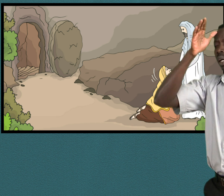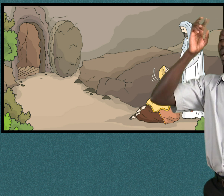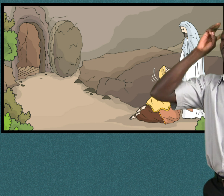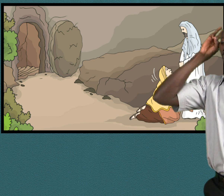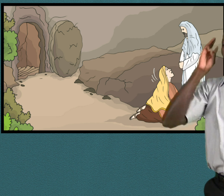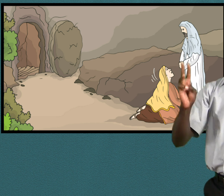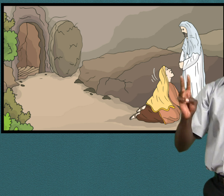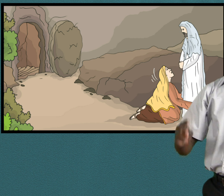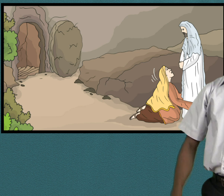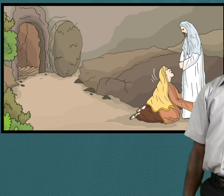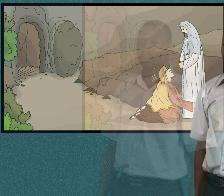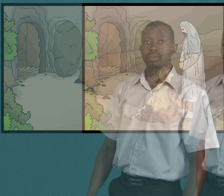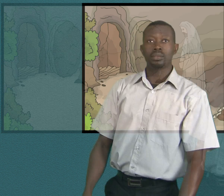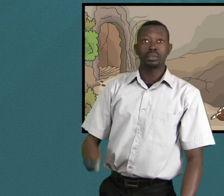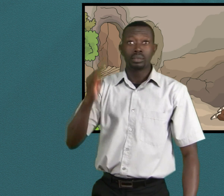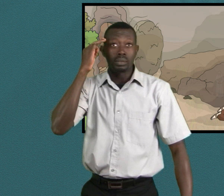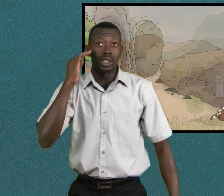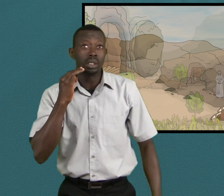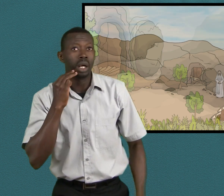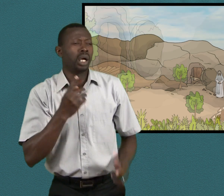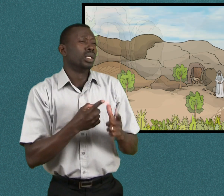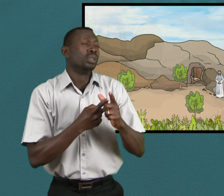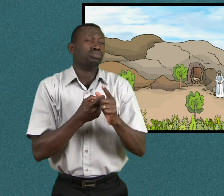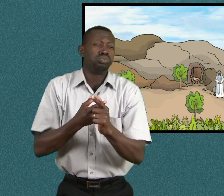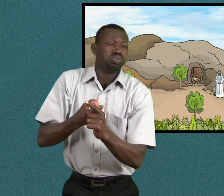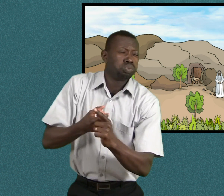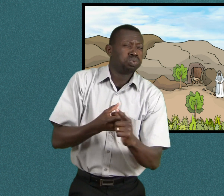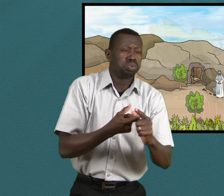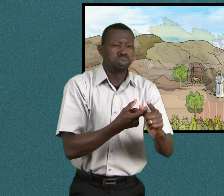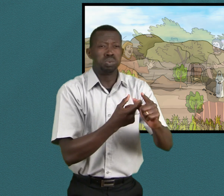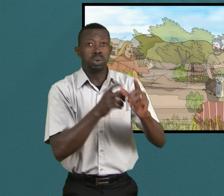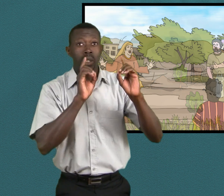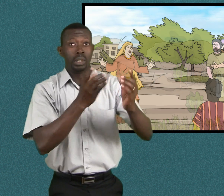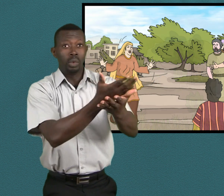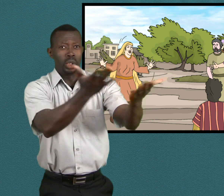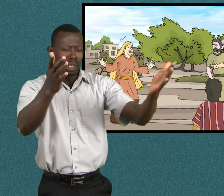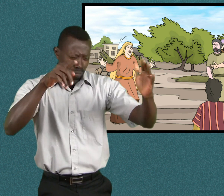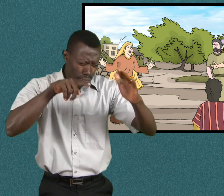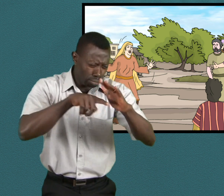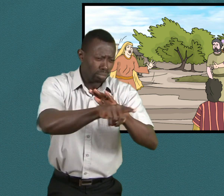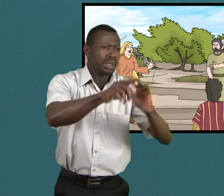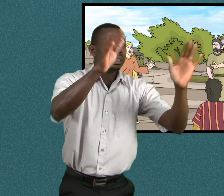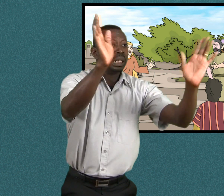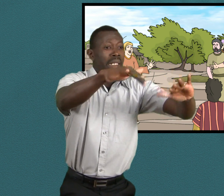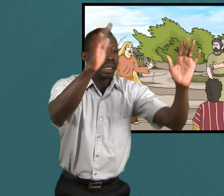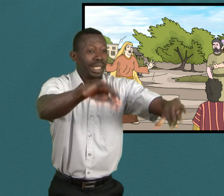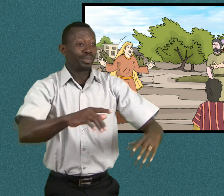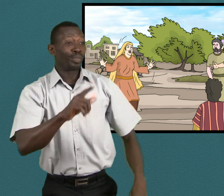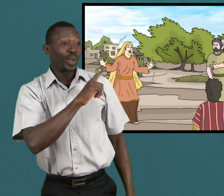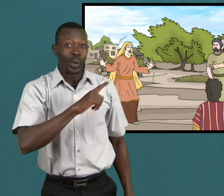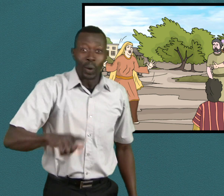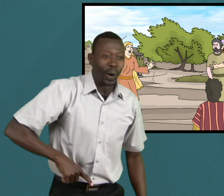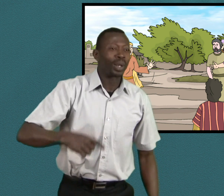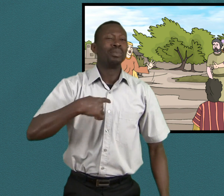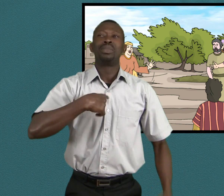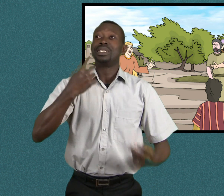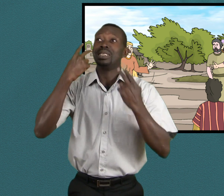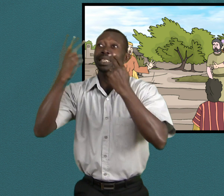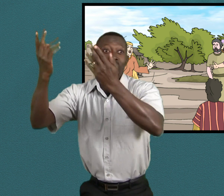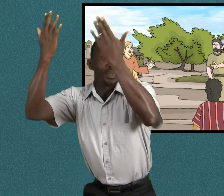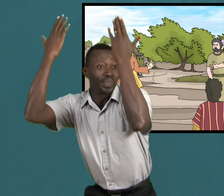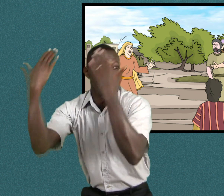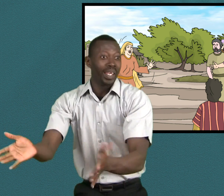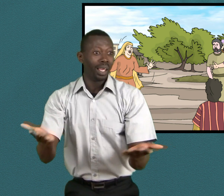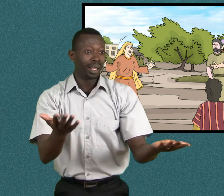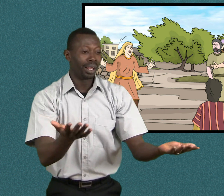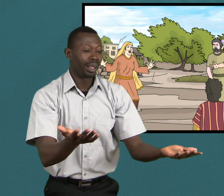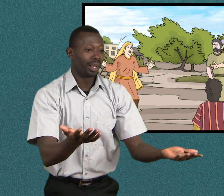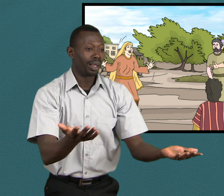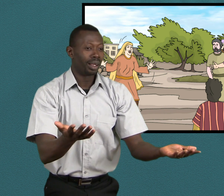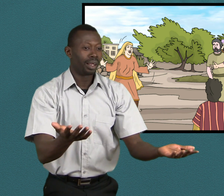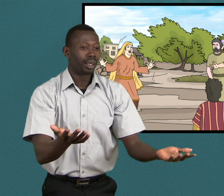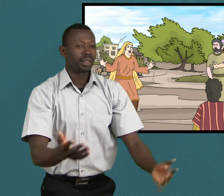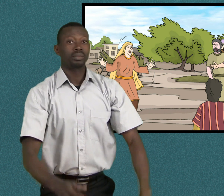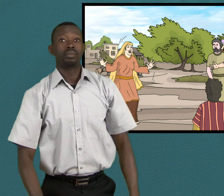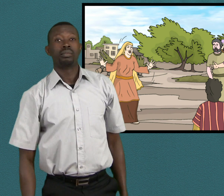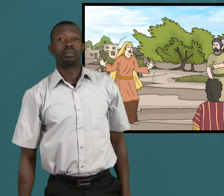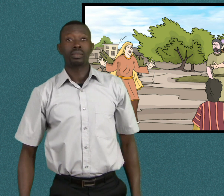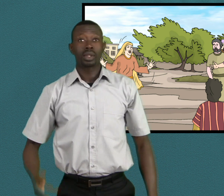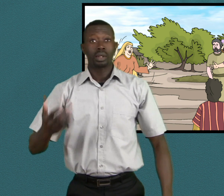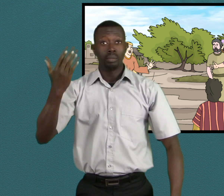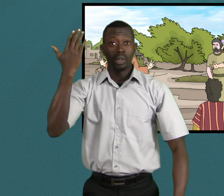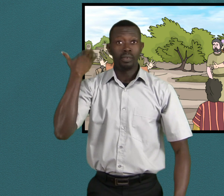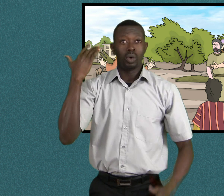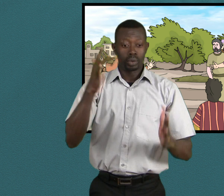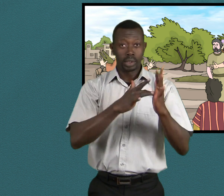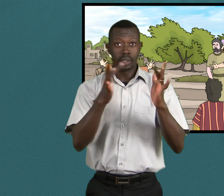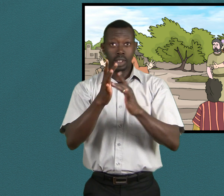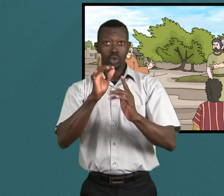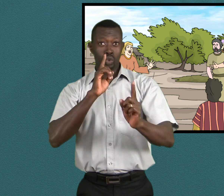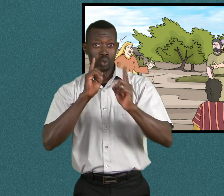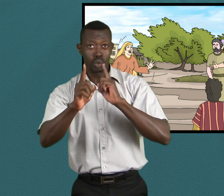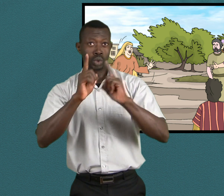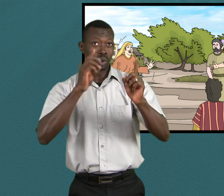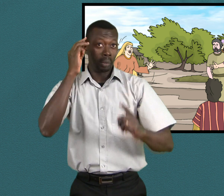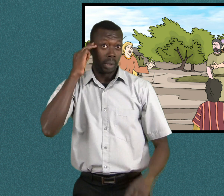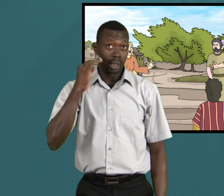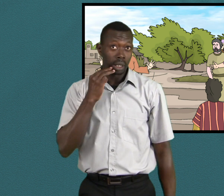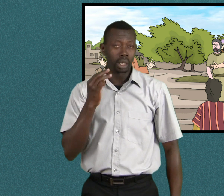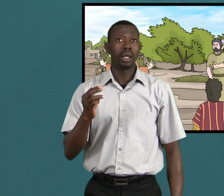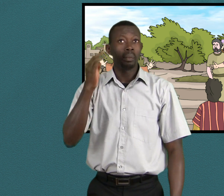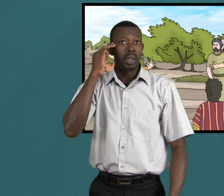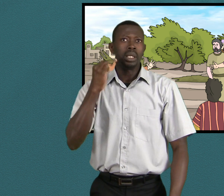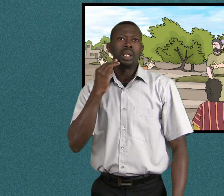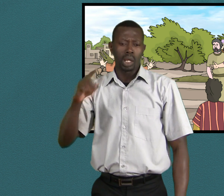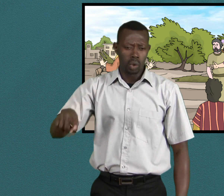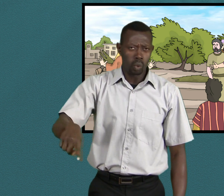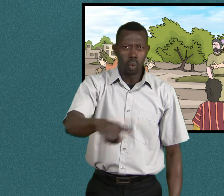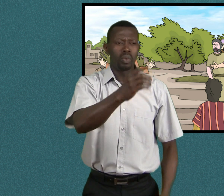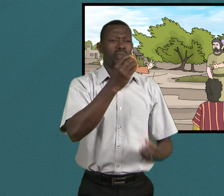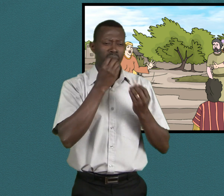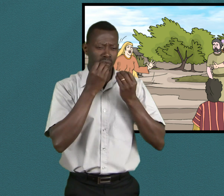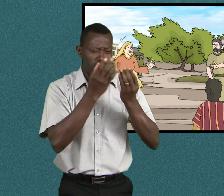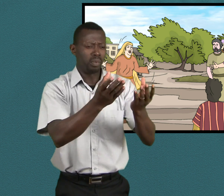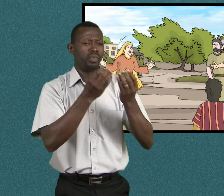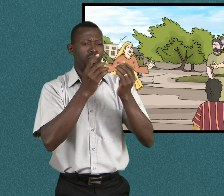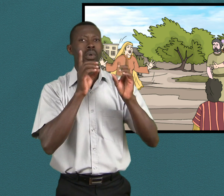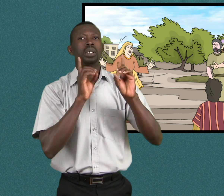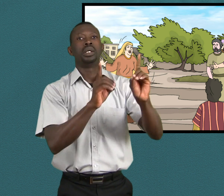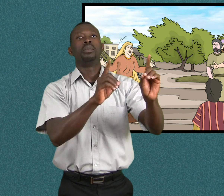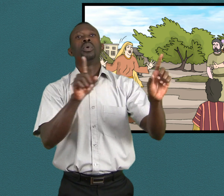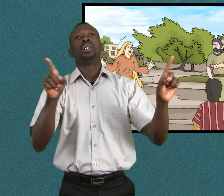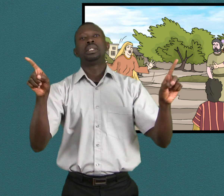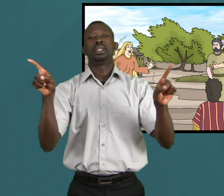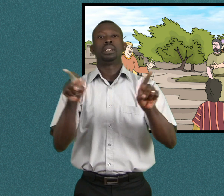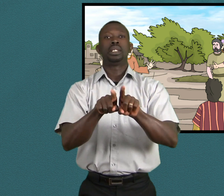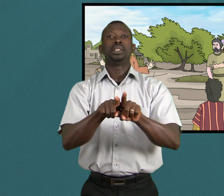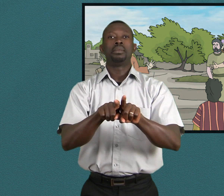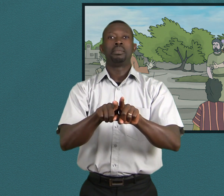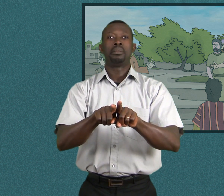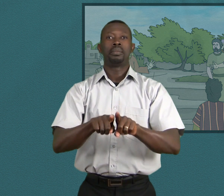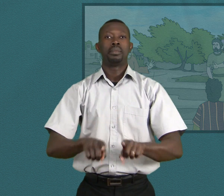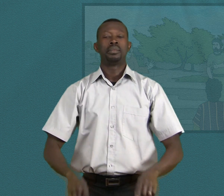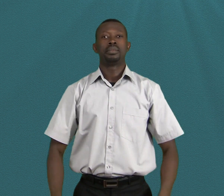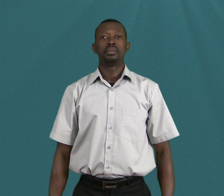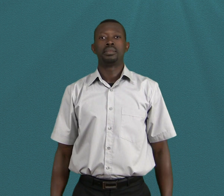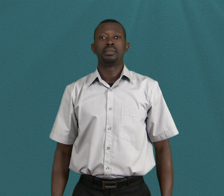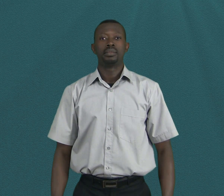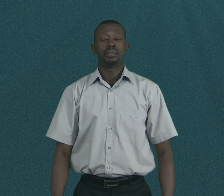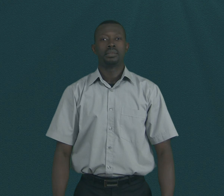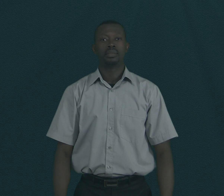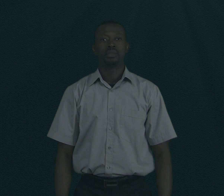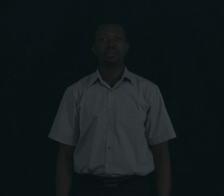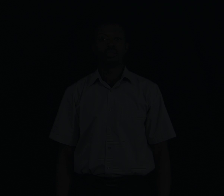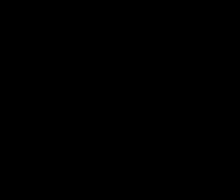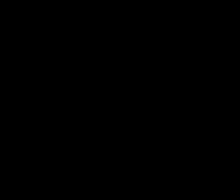But go and tell My brothers, ‘I am ascending to My Father and your Father, to My God and your God.’” Mary Magdalene went and announced to the disciples, “I have seen the Lord!” And she told them what He had said to her.